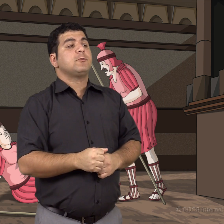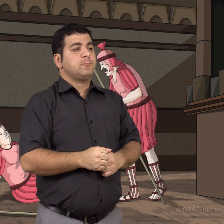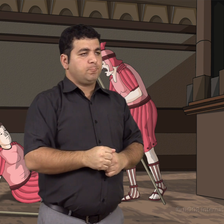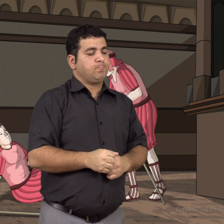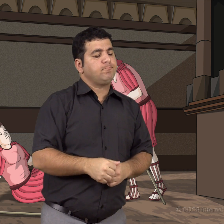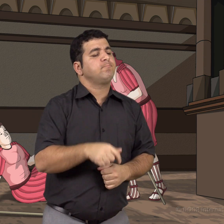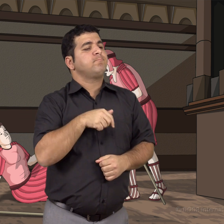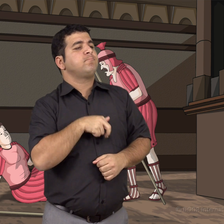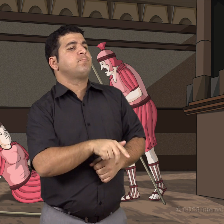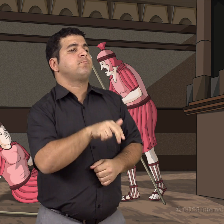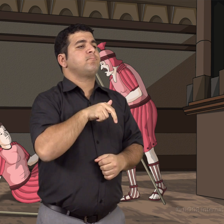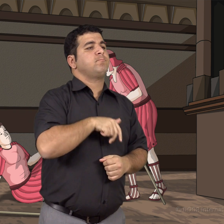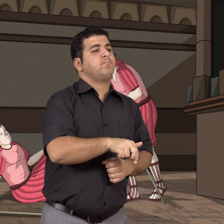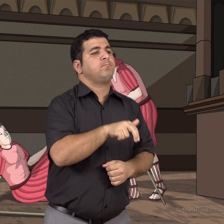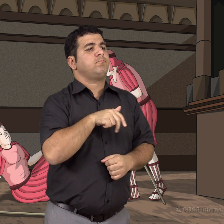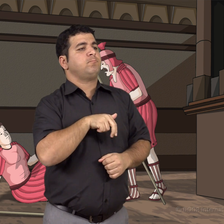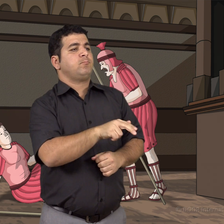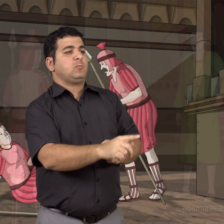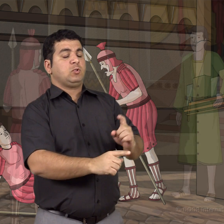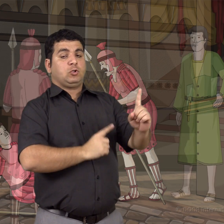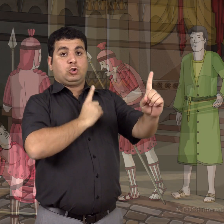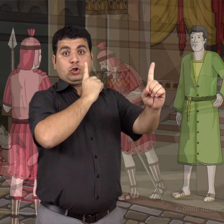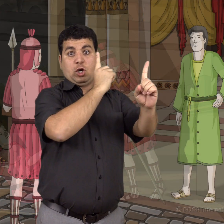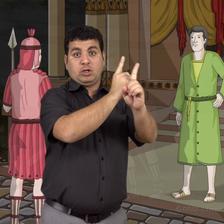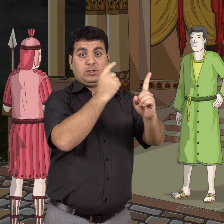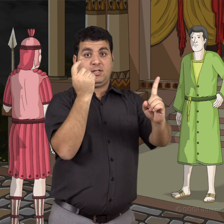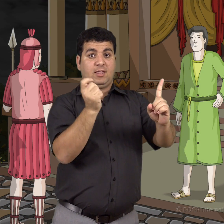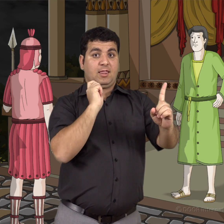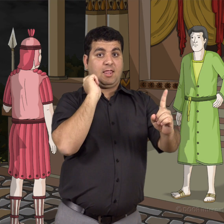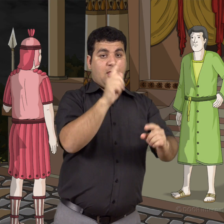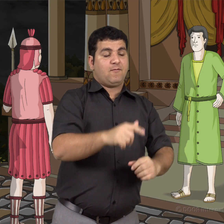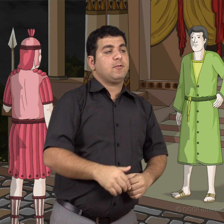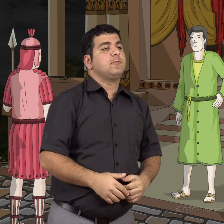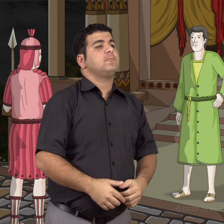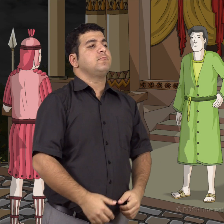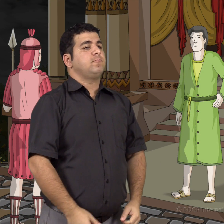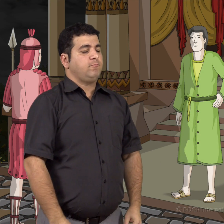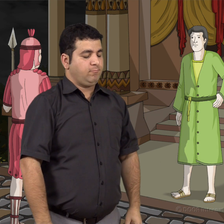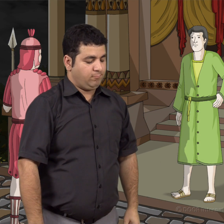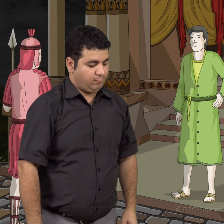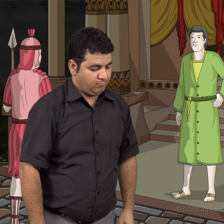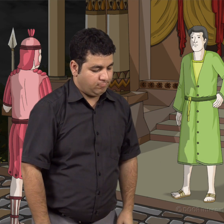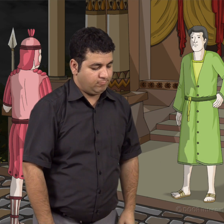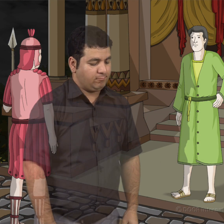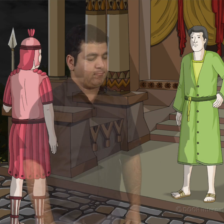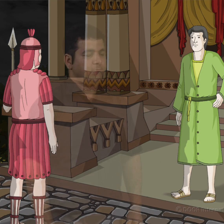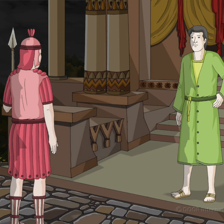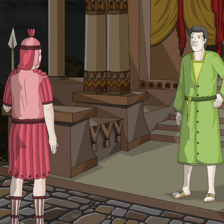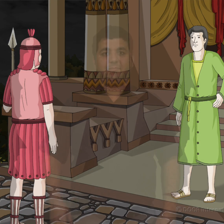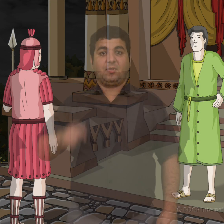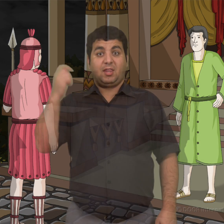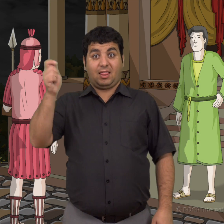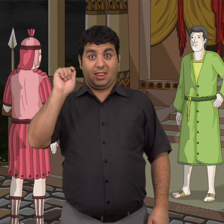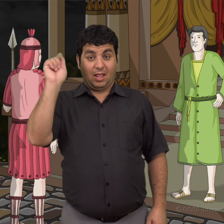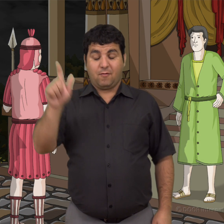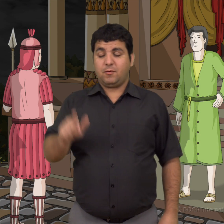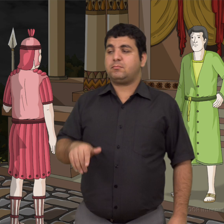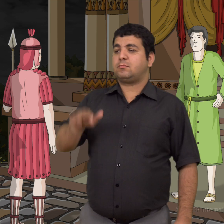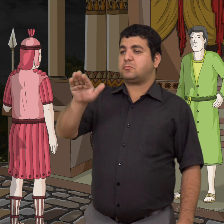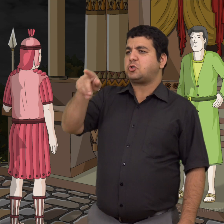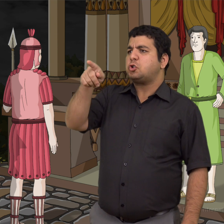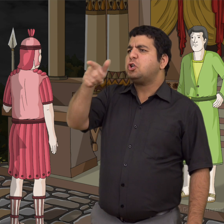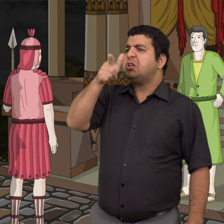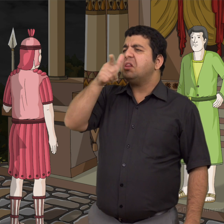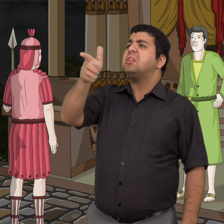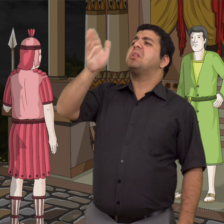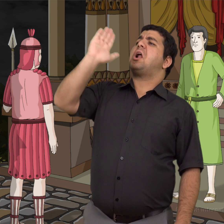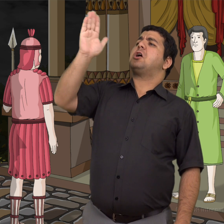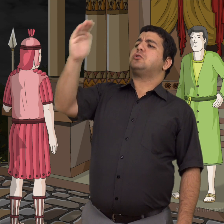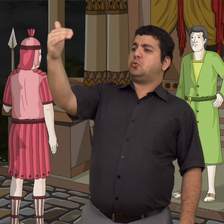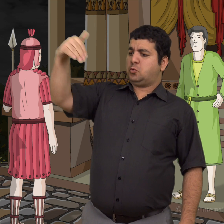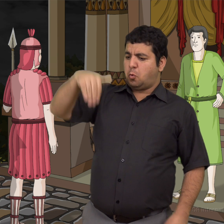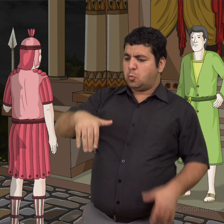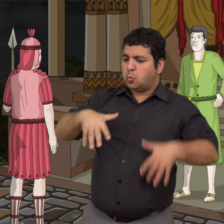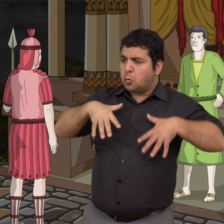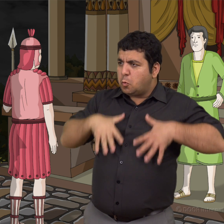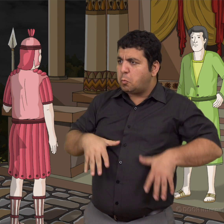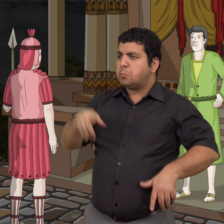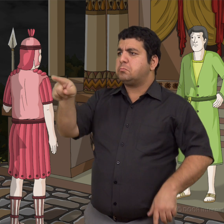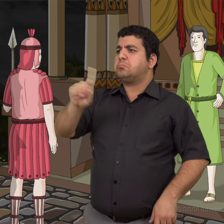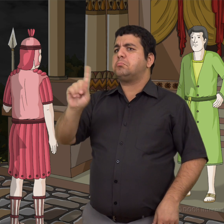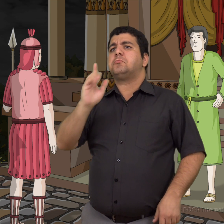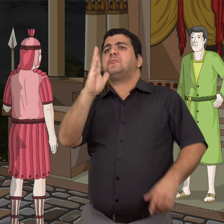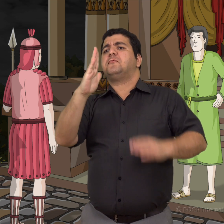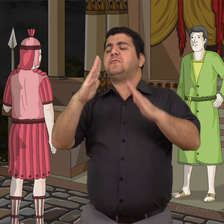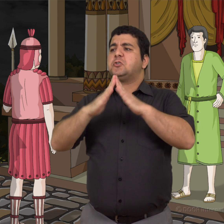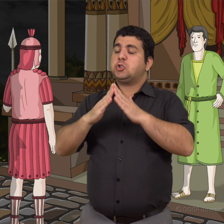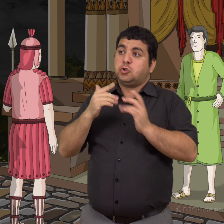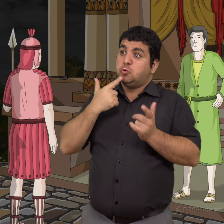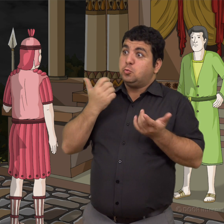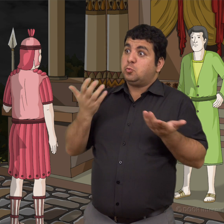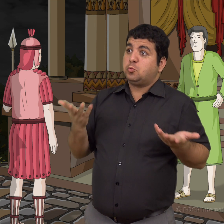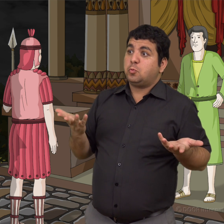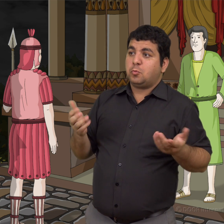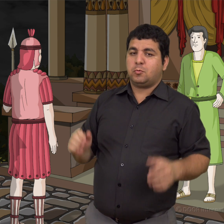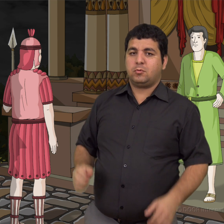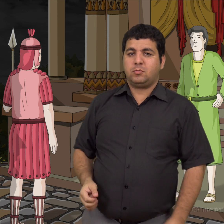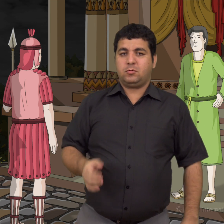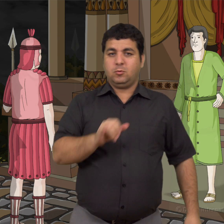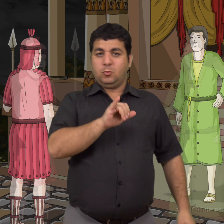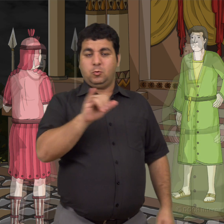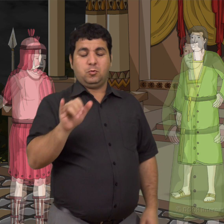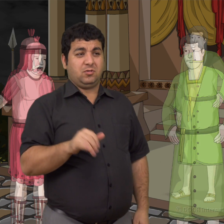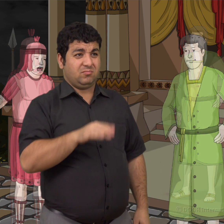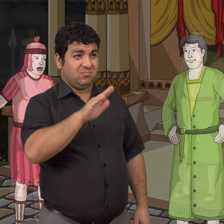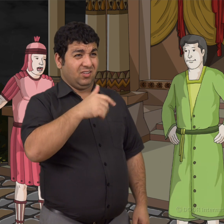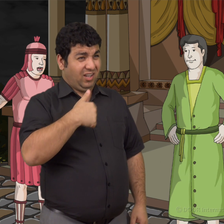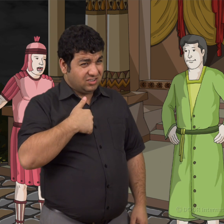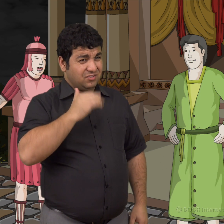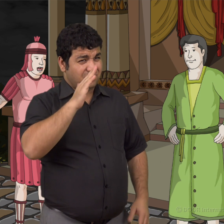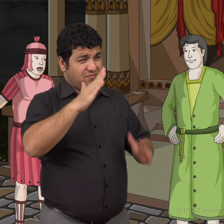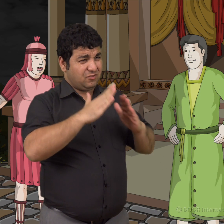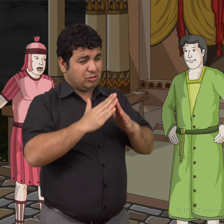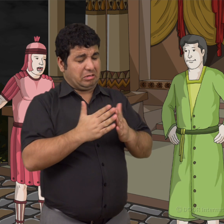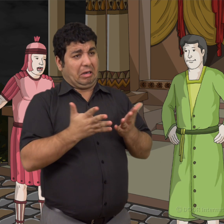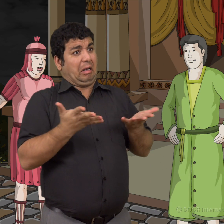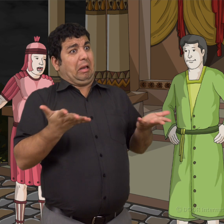“Haven’t you just arrived from a journey?” David asked Uriah. “Why didn’t you go home?”